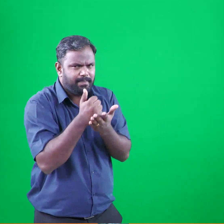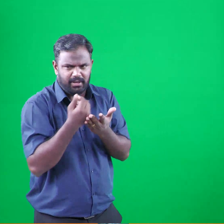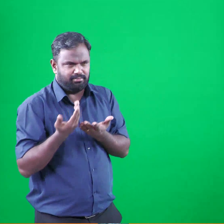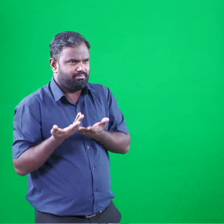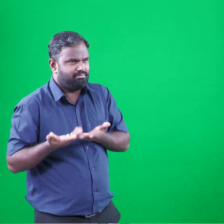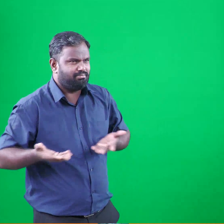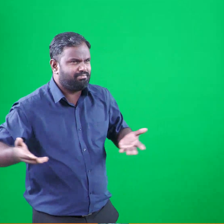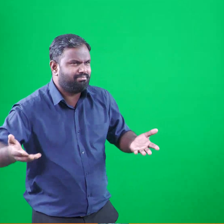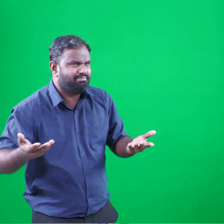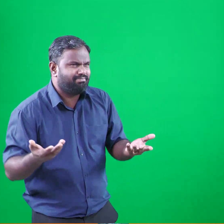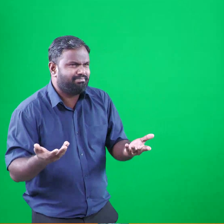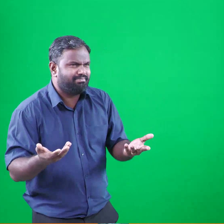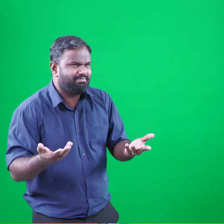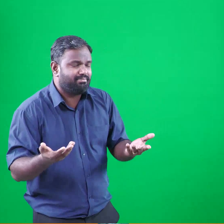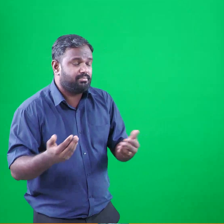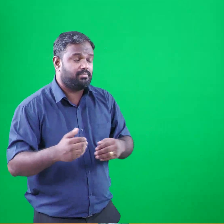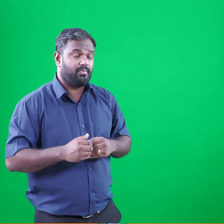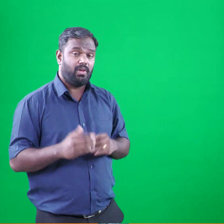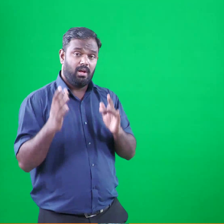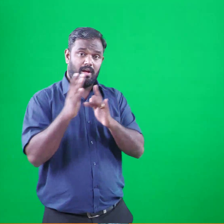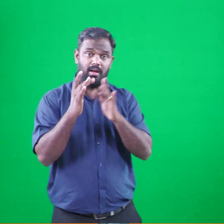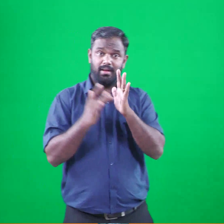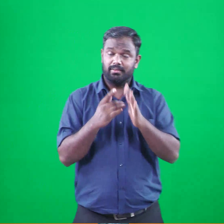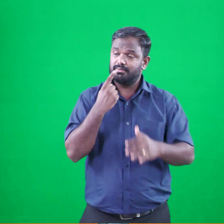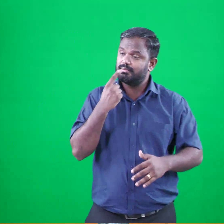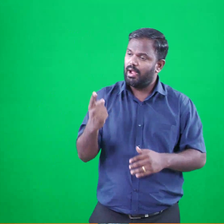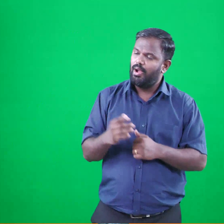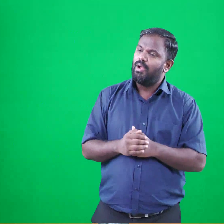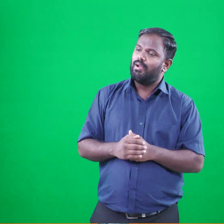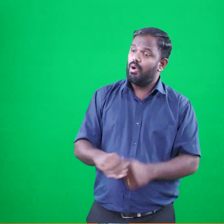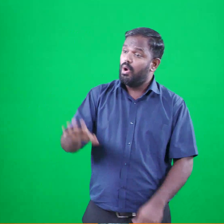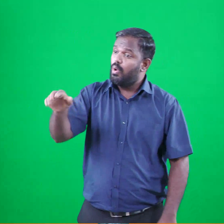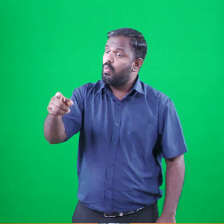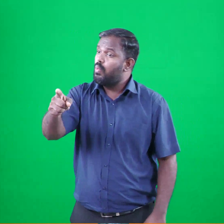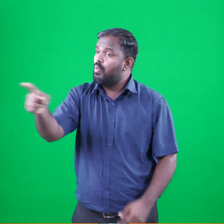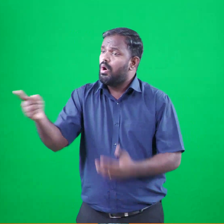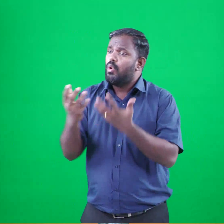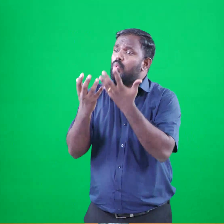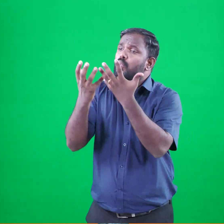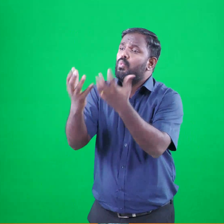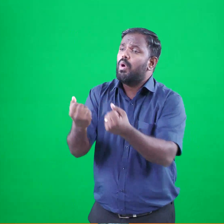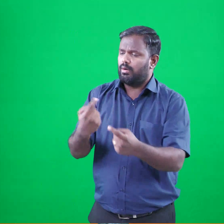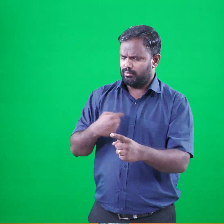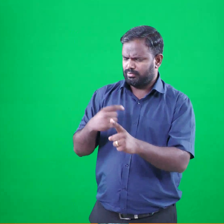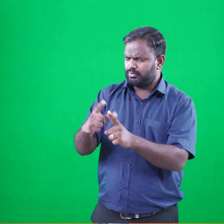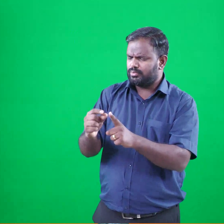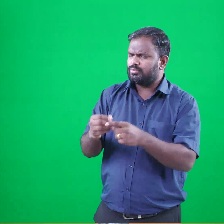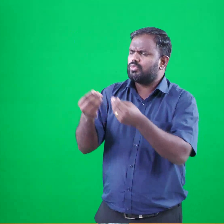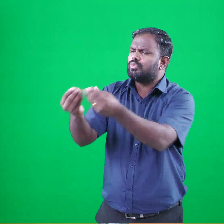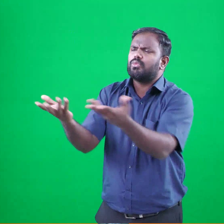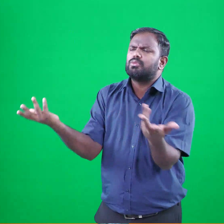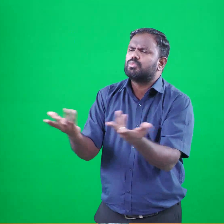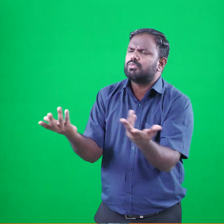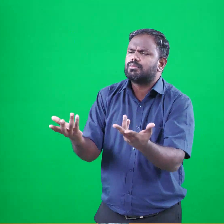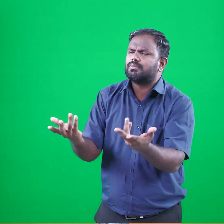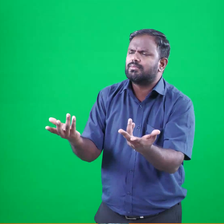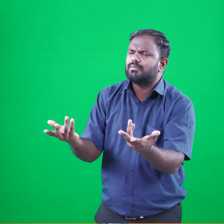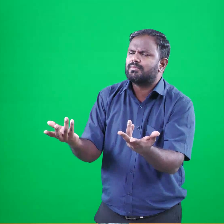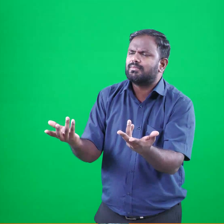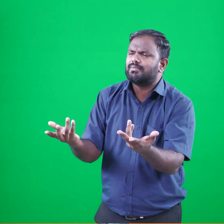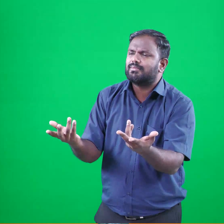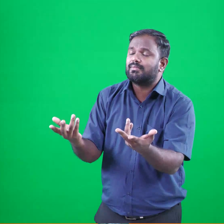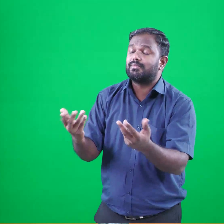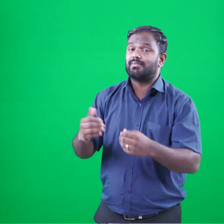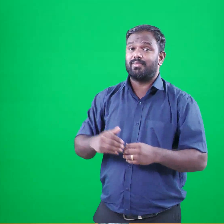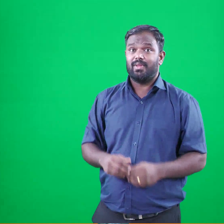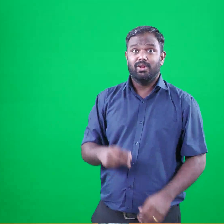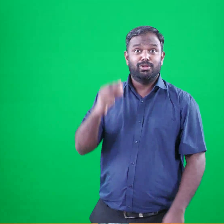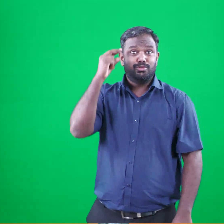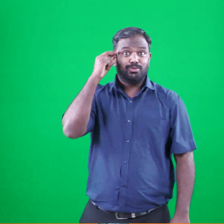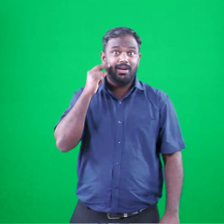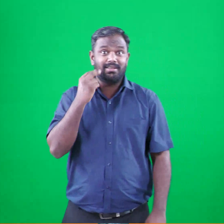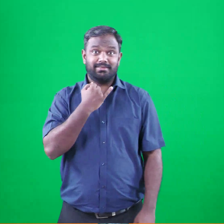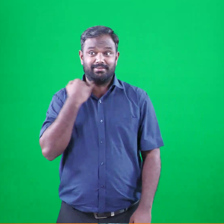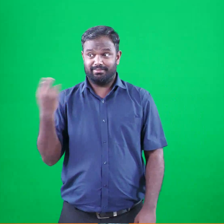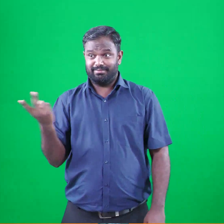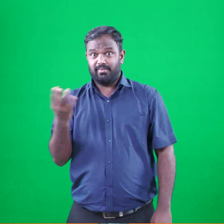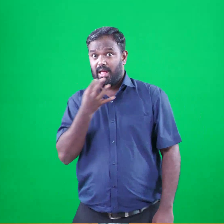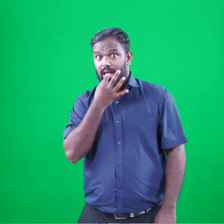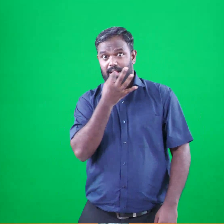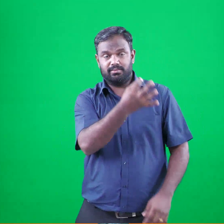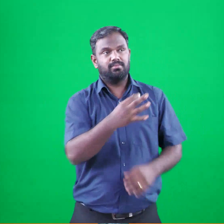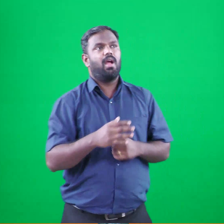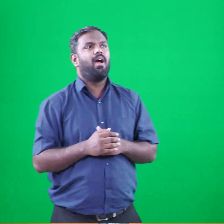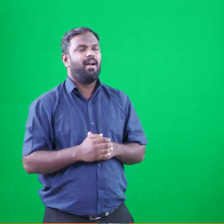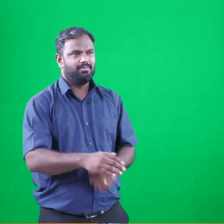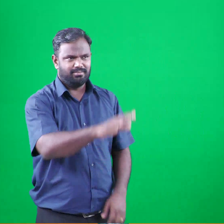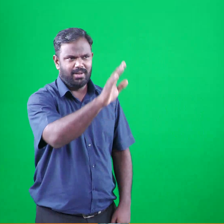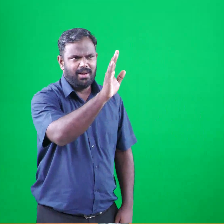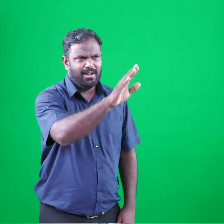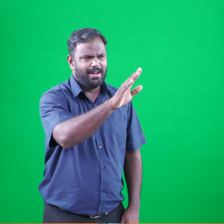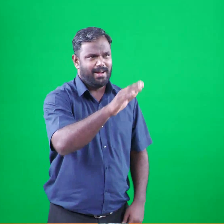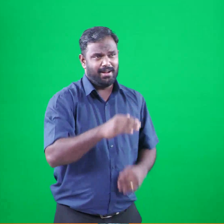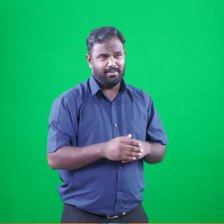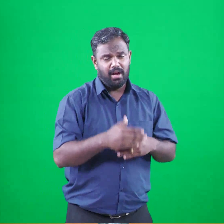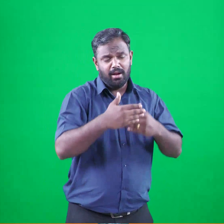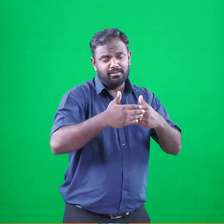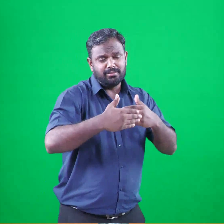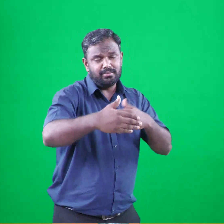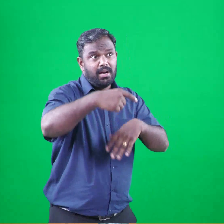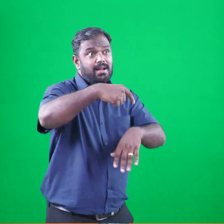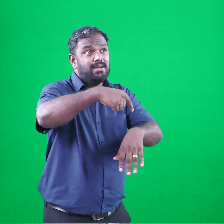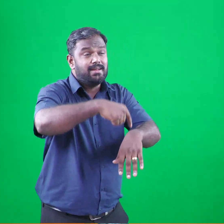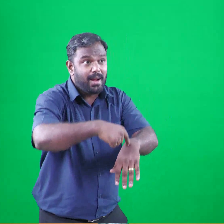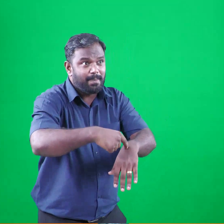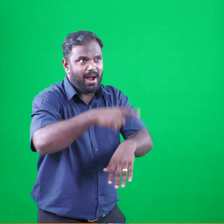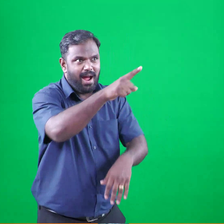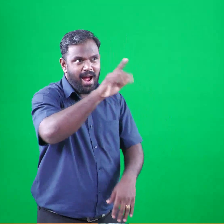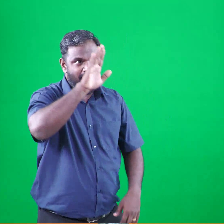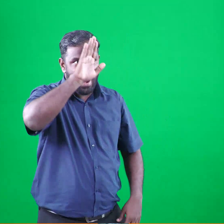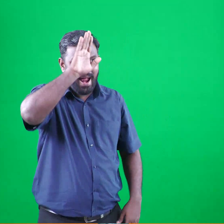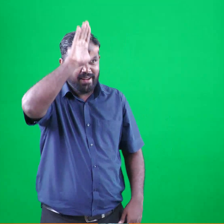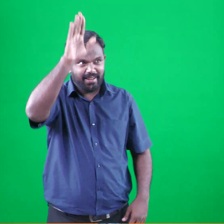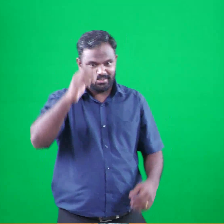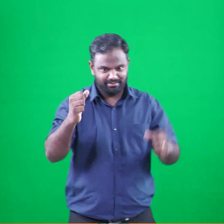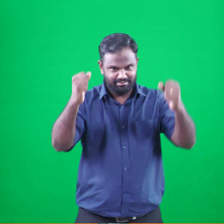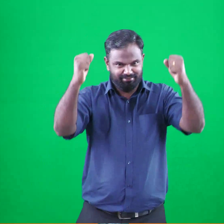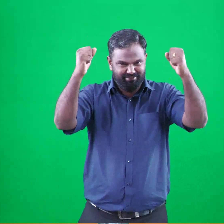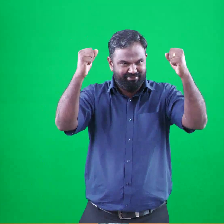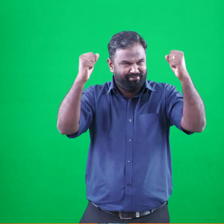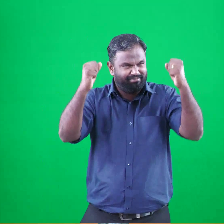"What do you want Me to do for you?" He inquired.